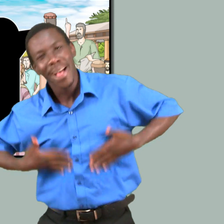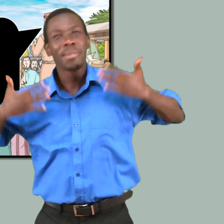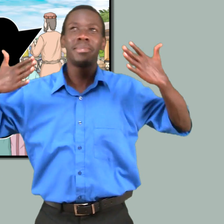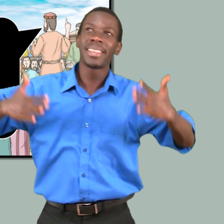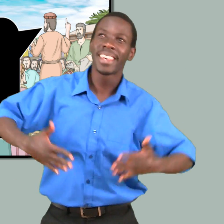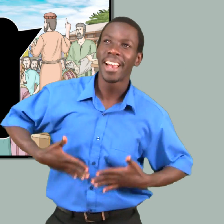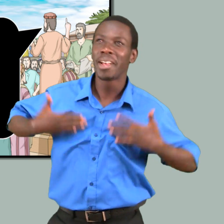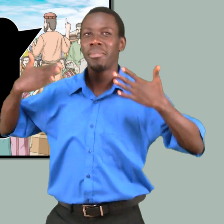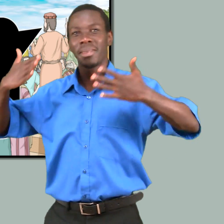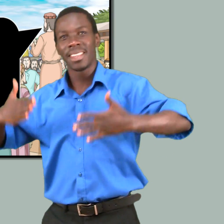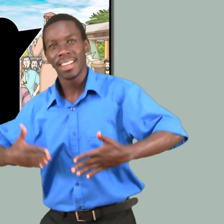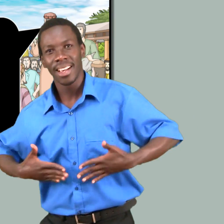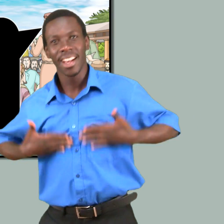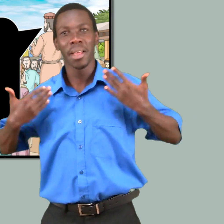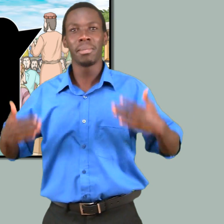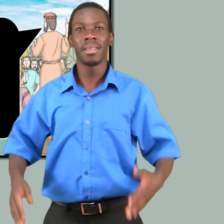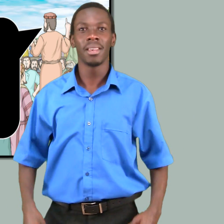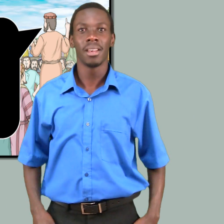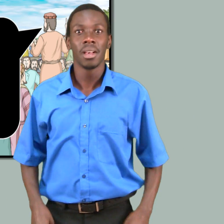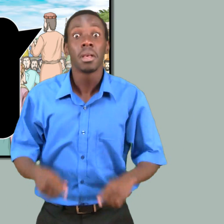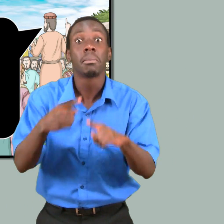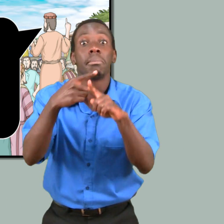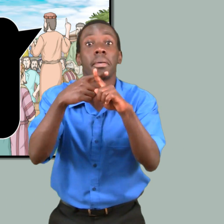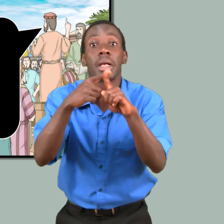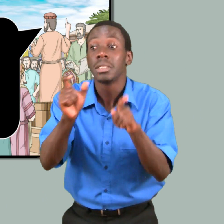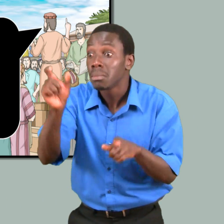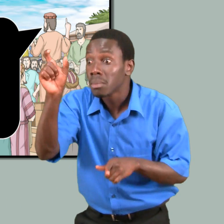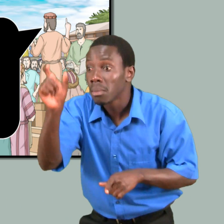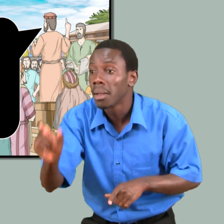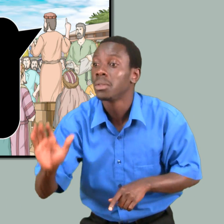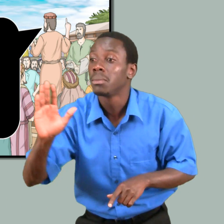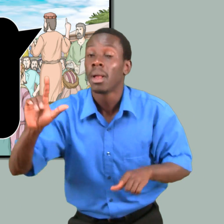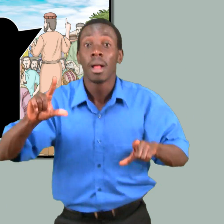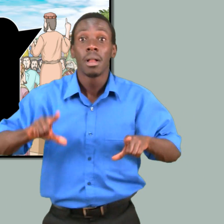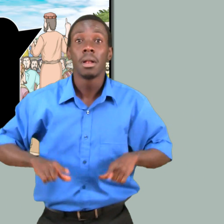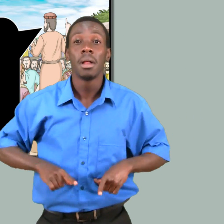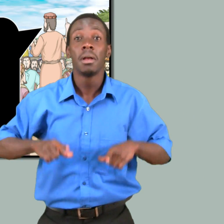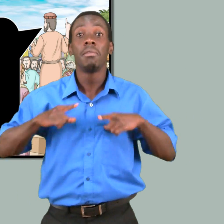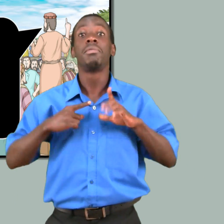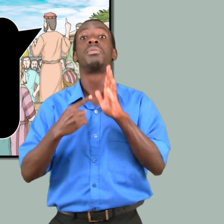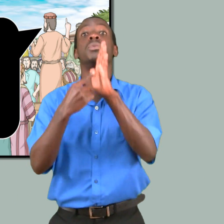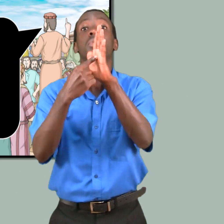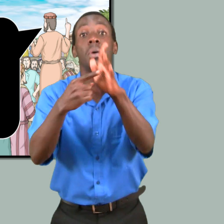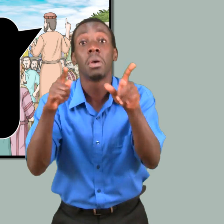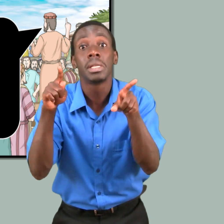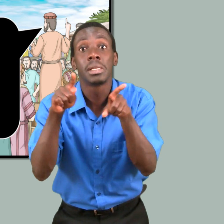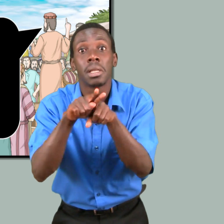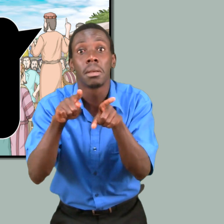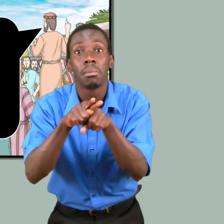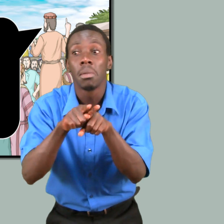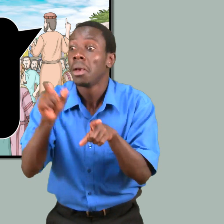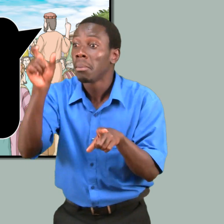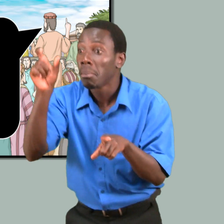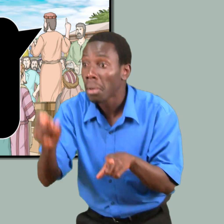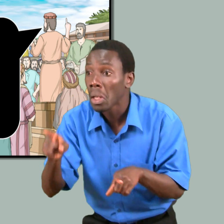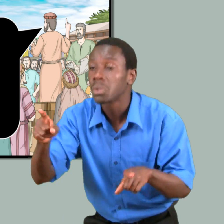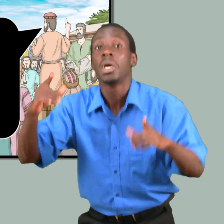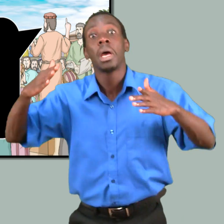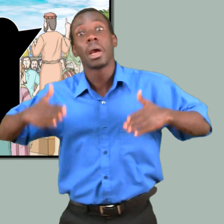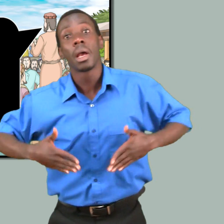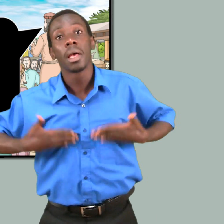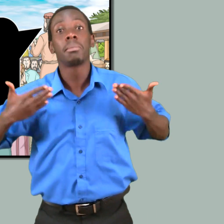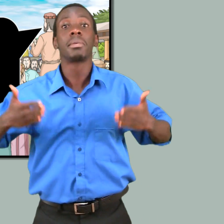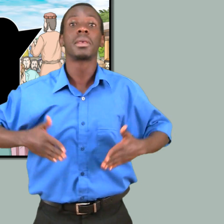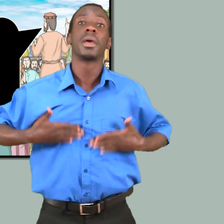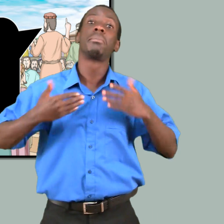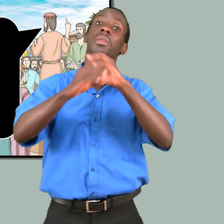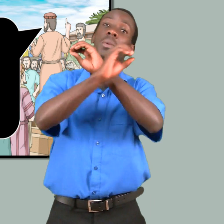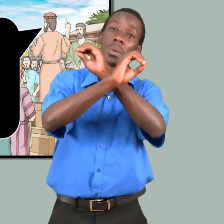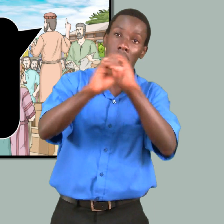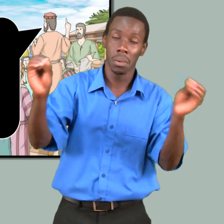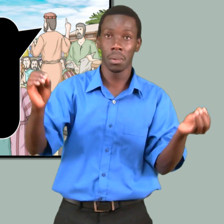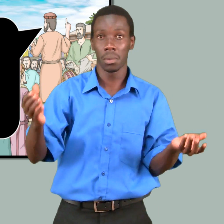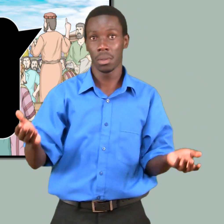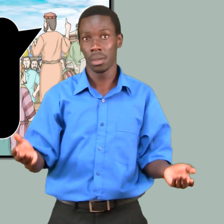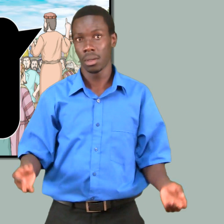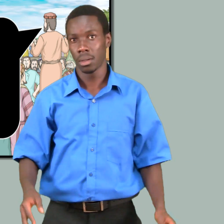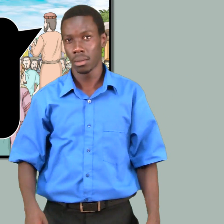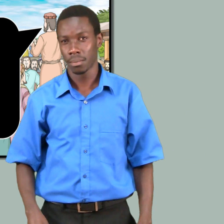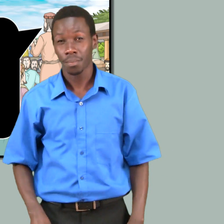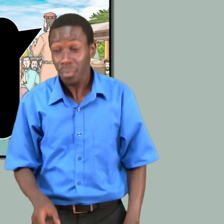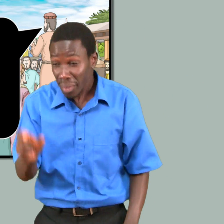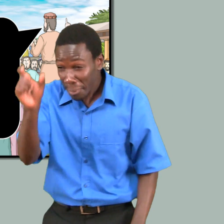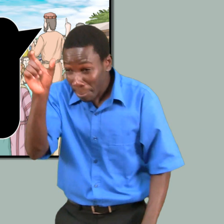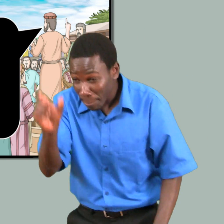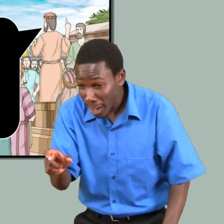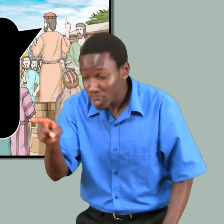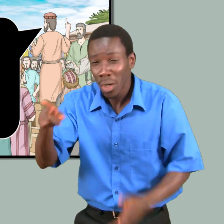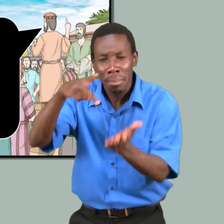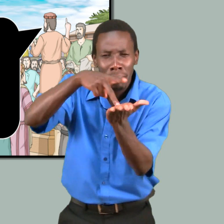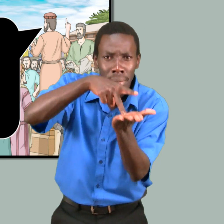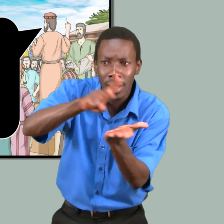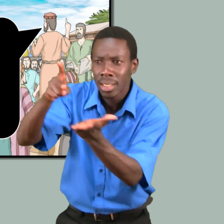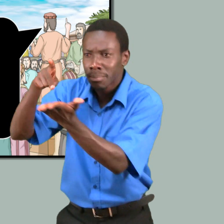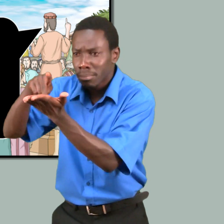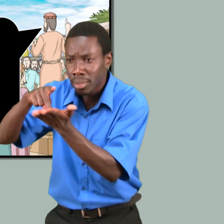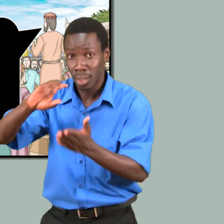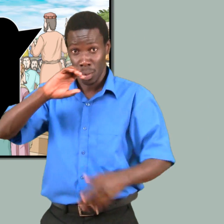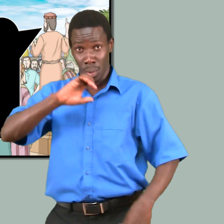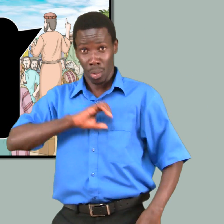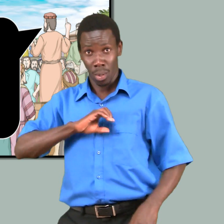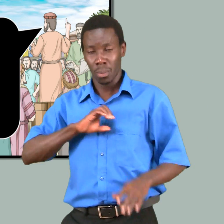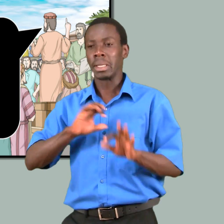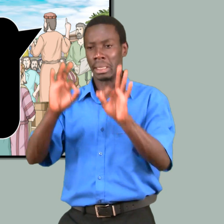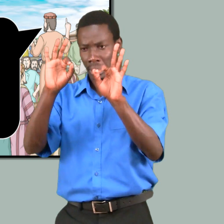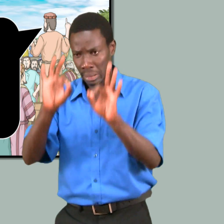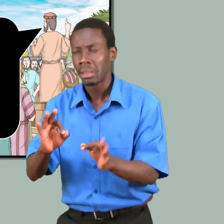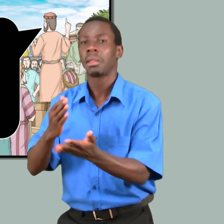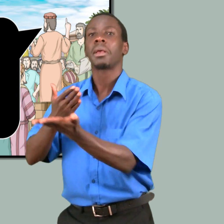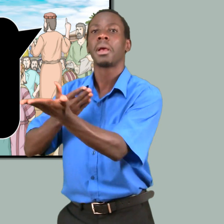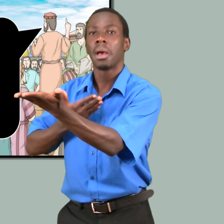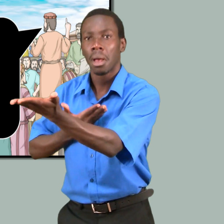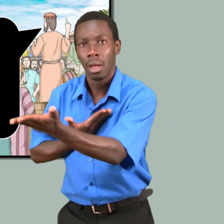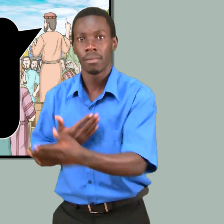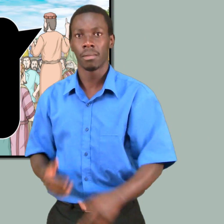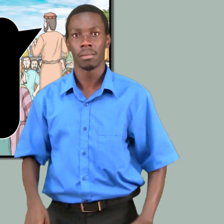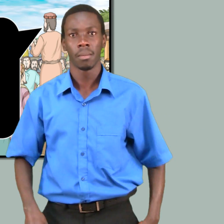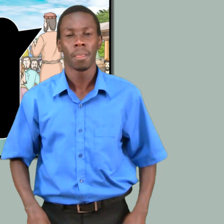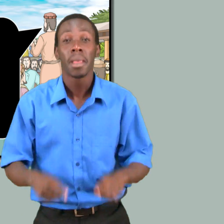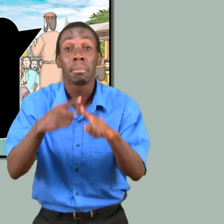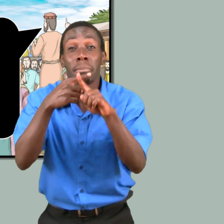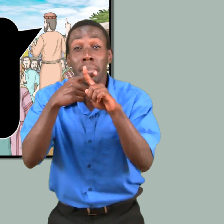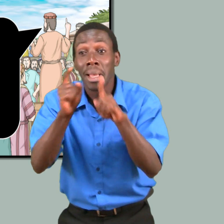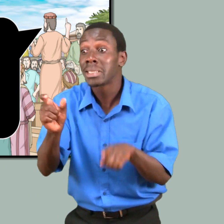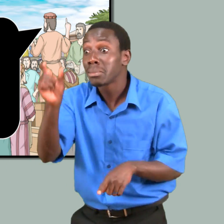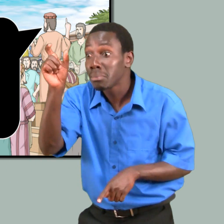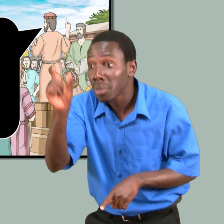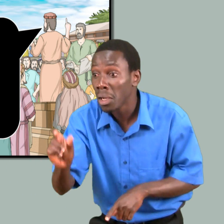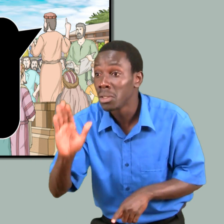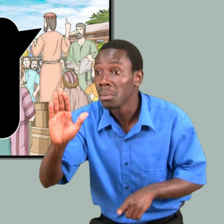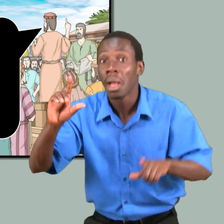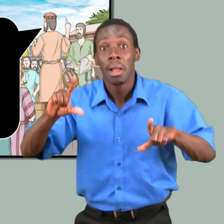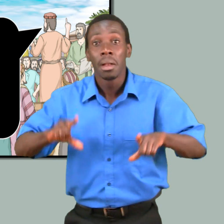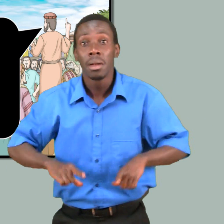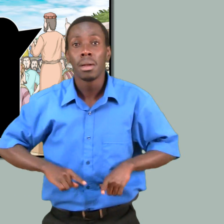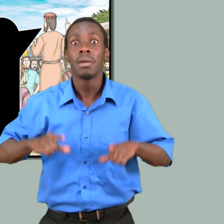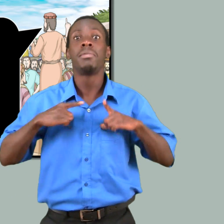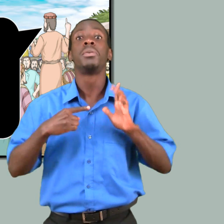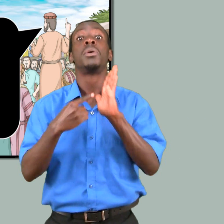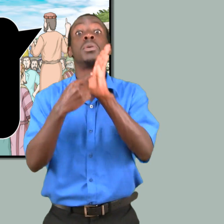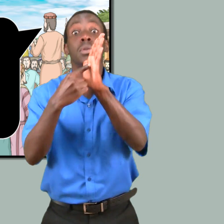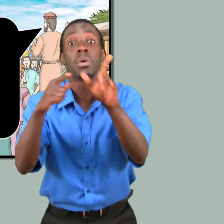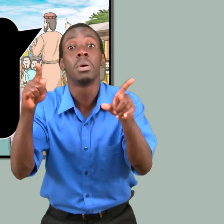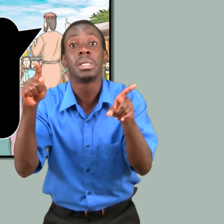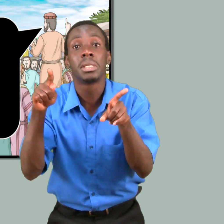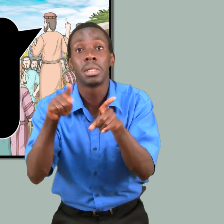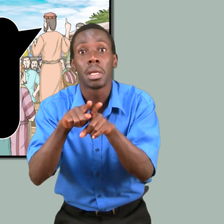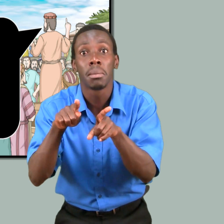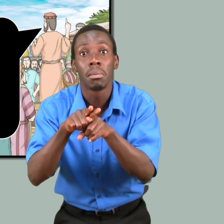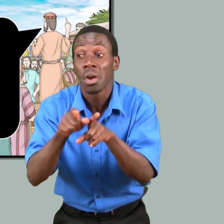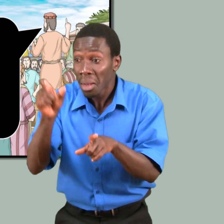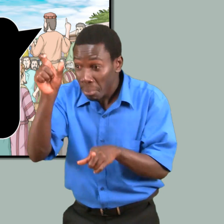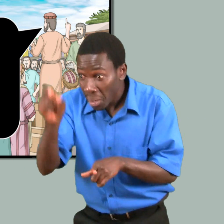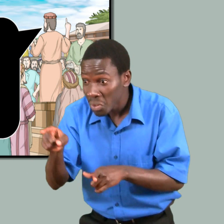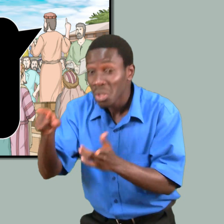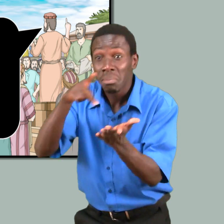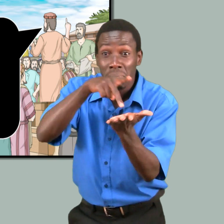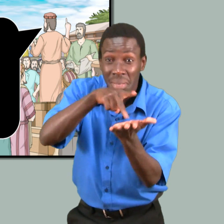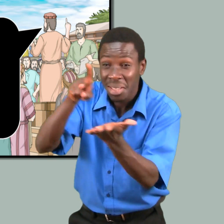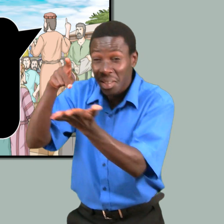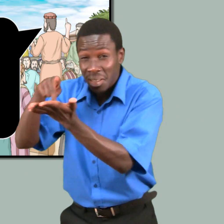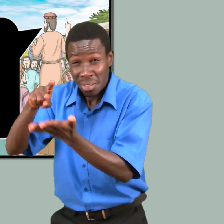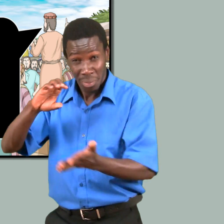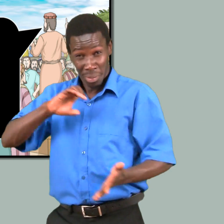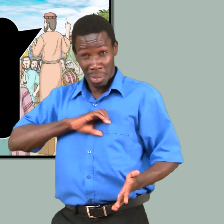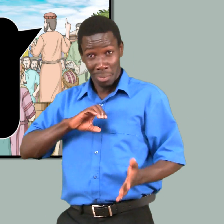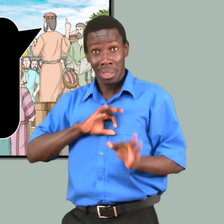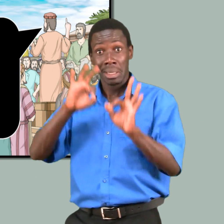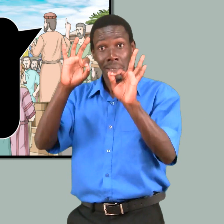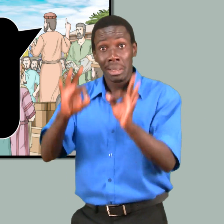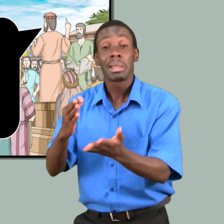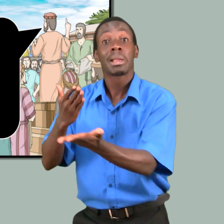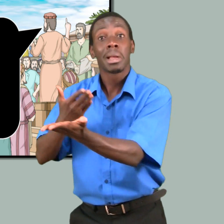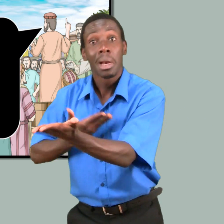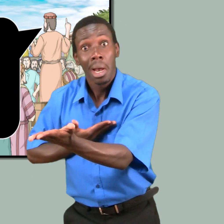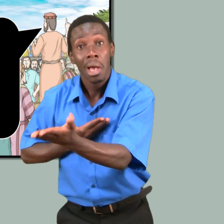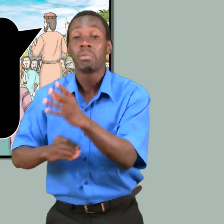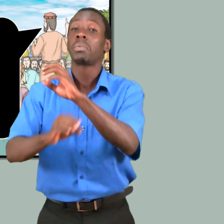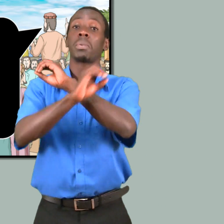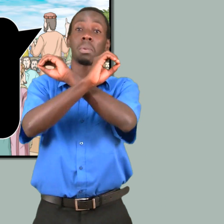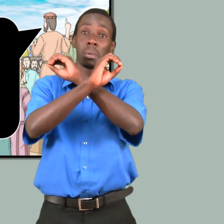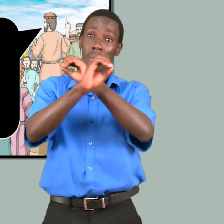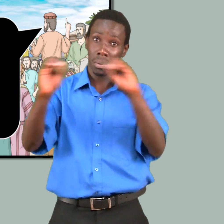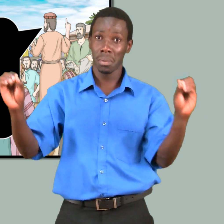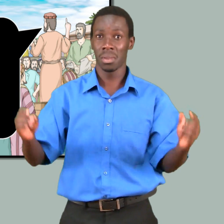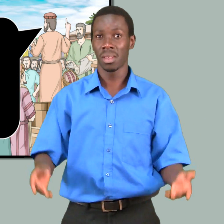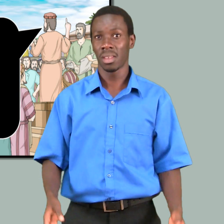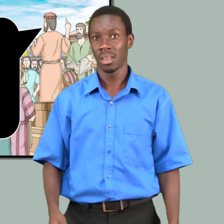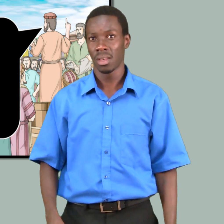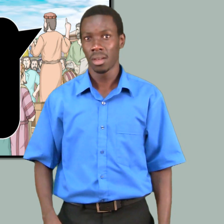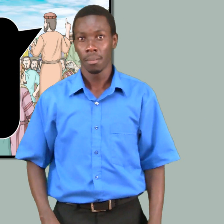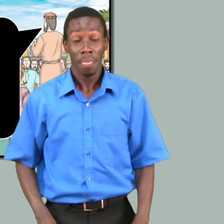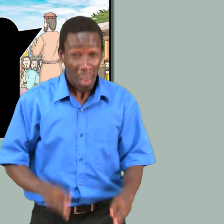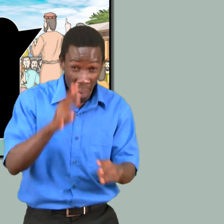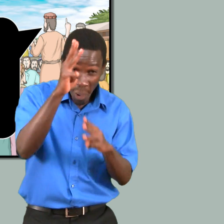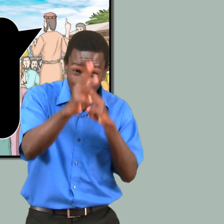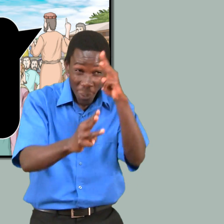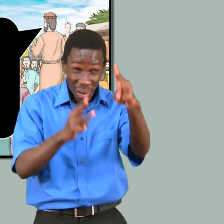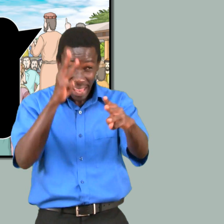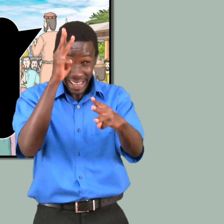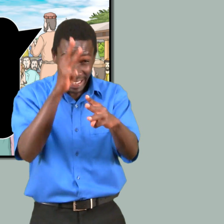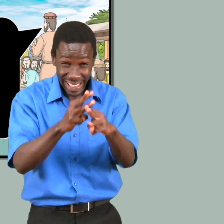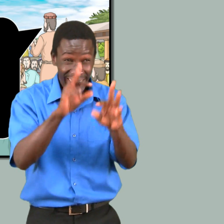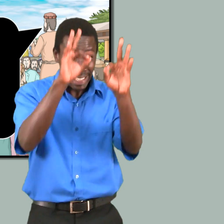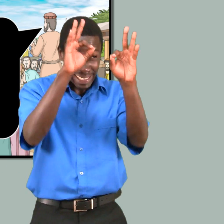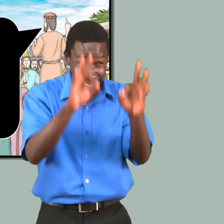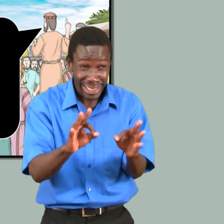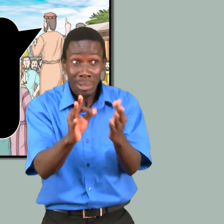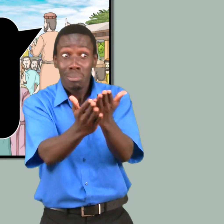Do not seek to be released. Are you free of commitment? Do not look for a wife. But if you do marry, you have not sinned. And if a virgin marries, she has not sinned. But those who marry will face troubles in this life, and I want to spare you this. What I am saying, brothers, is that the time is short. From now on those who have wives should live as if they had none; those who weep, as if they did not; those who are joyful, as if they were not; those who make a purchase, as if they had nothing;